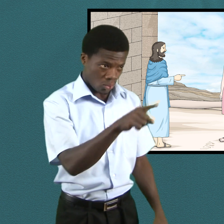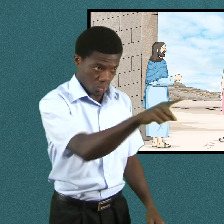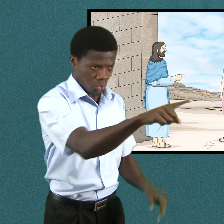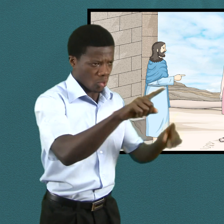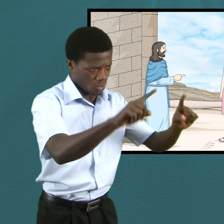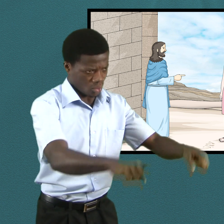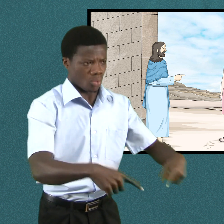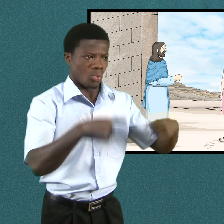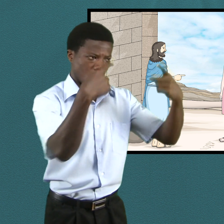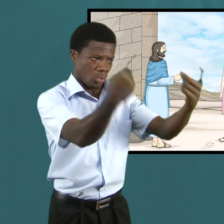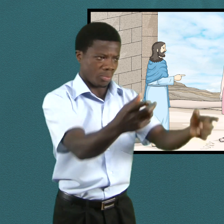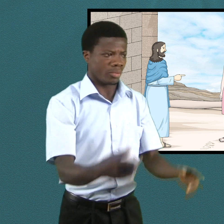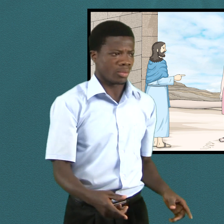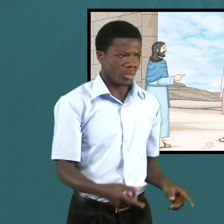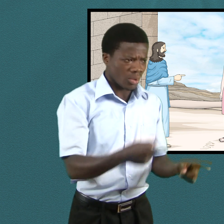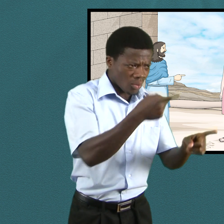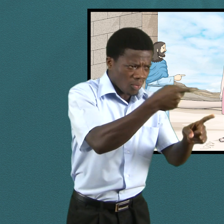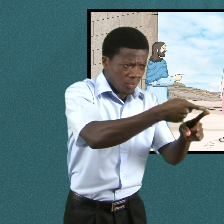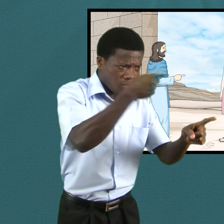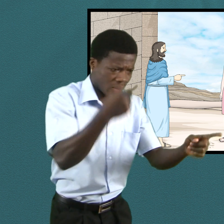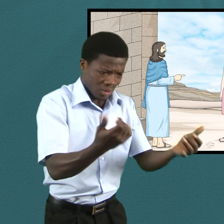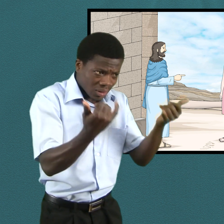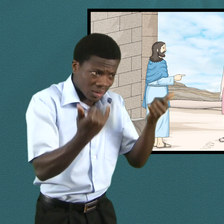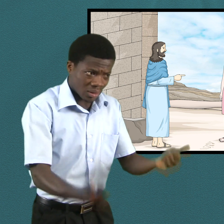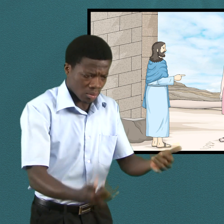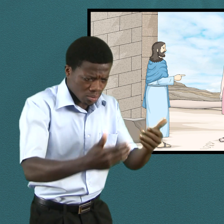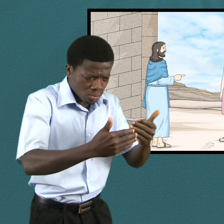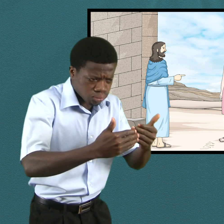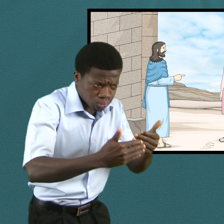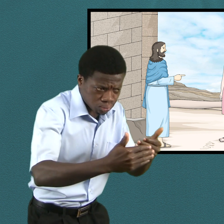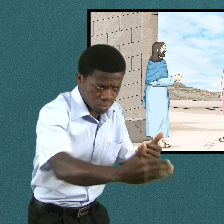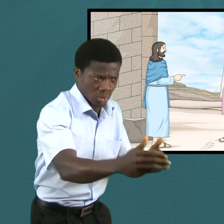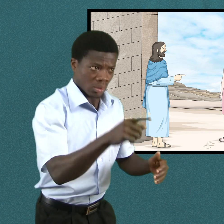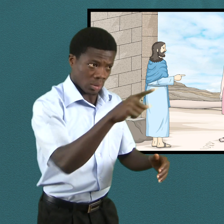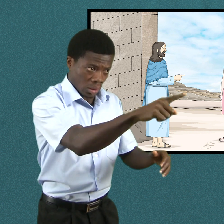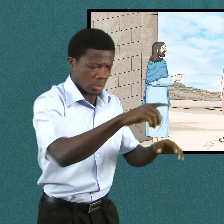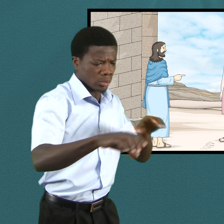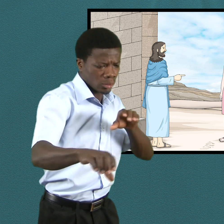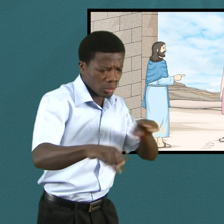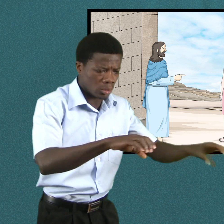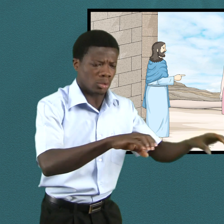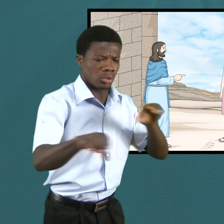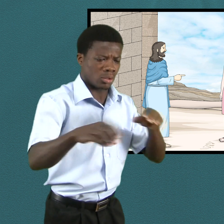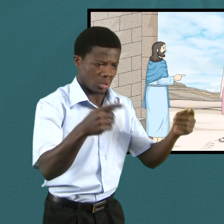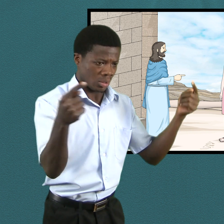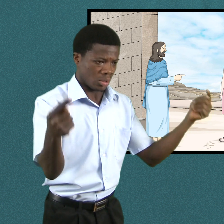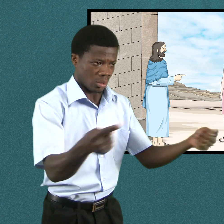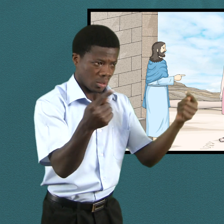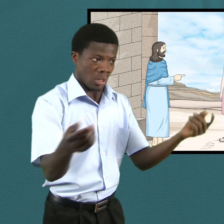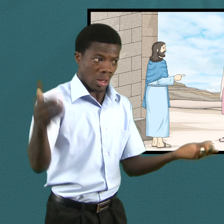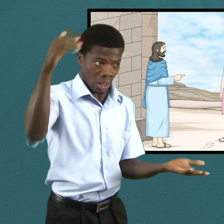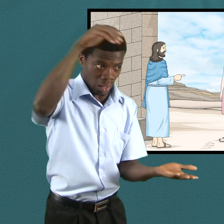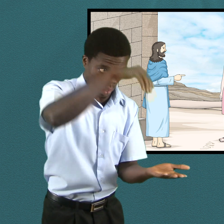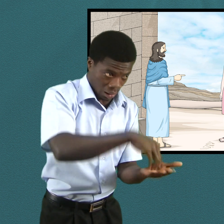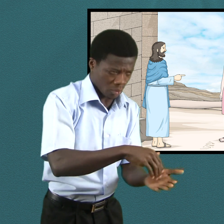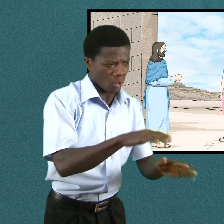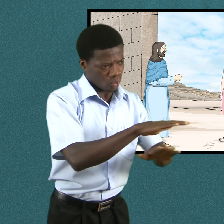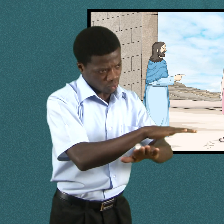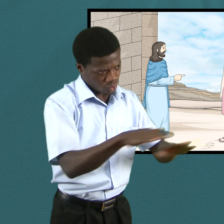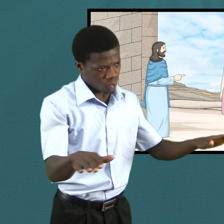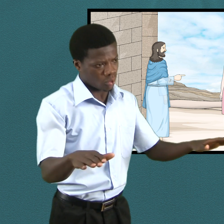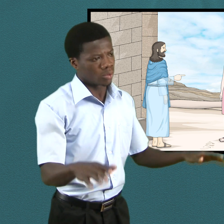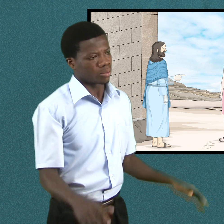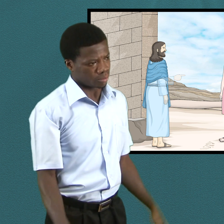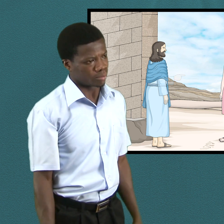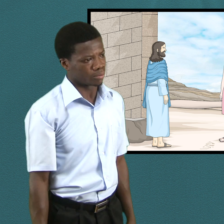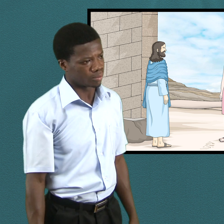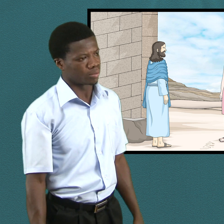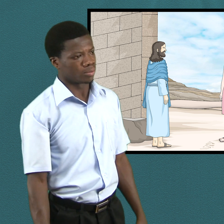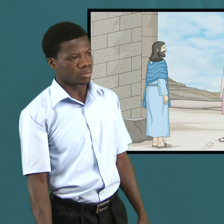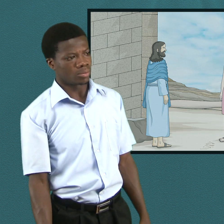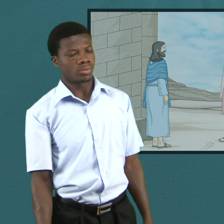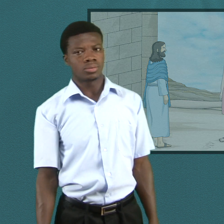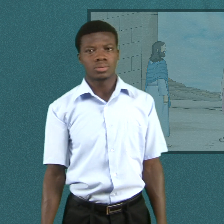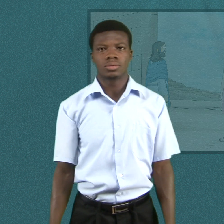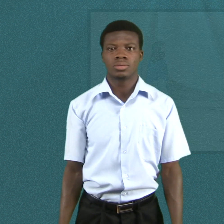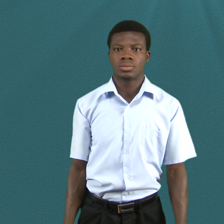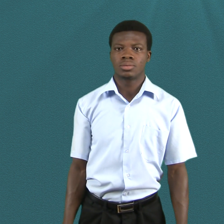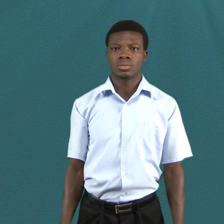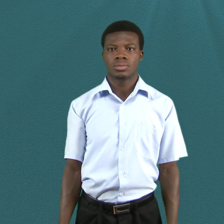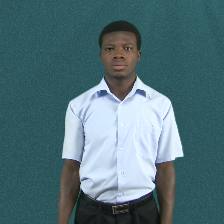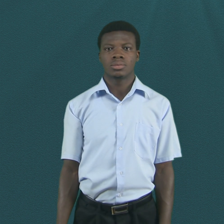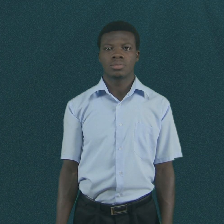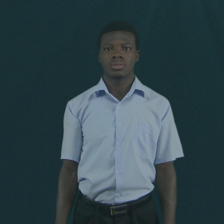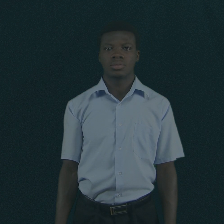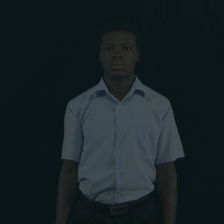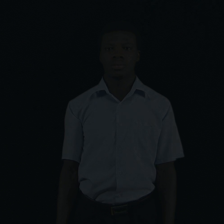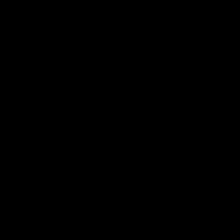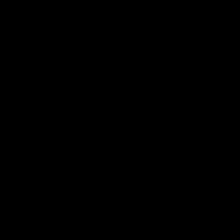“Now go and sin no more.”